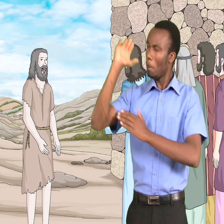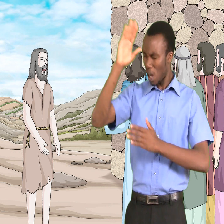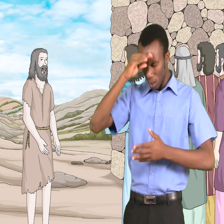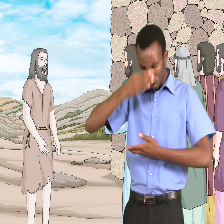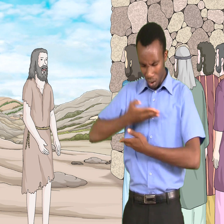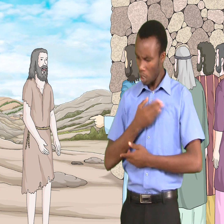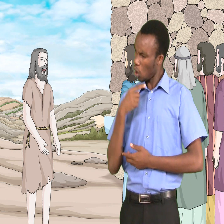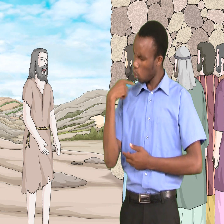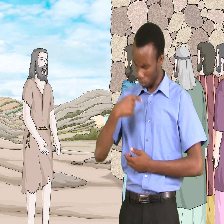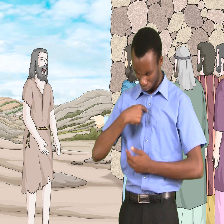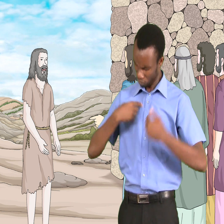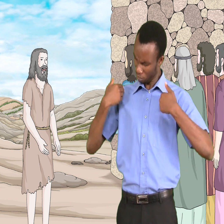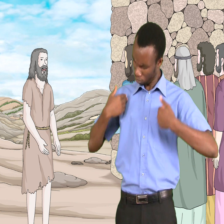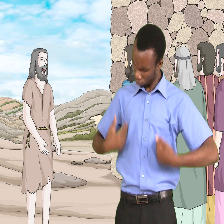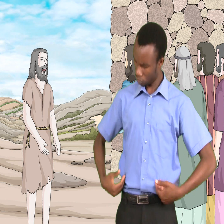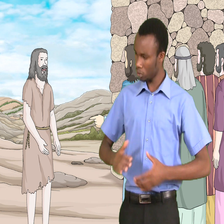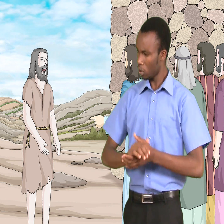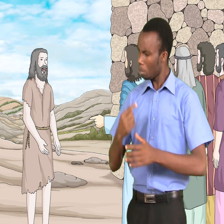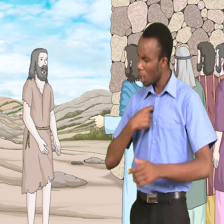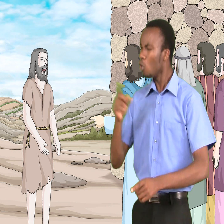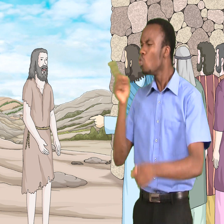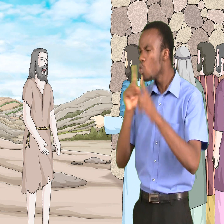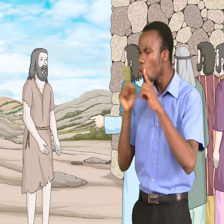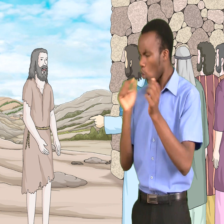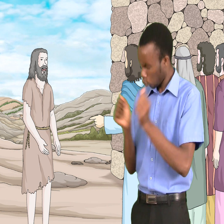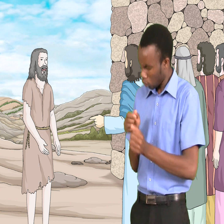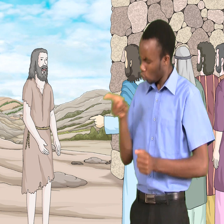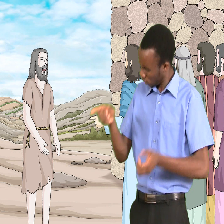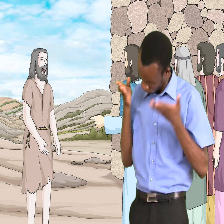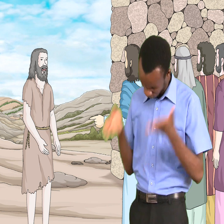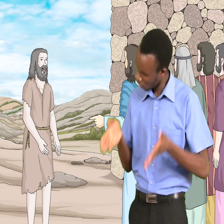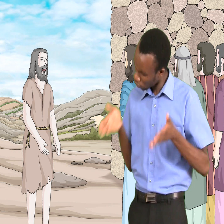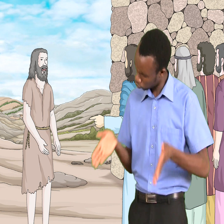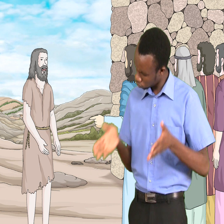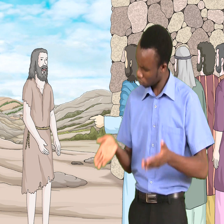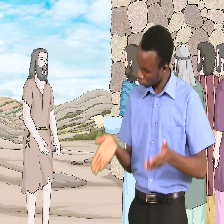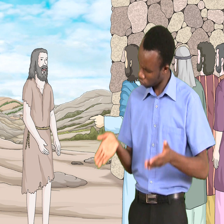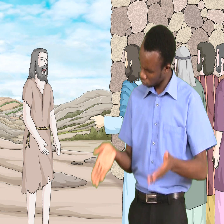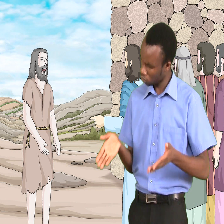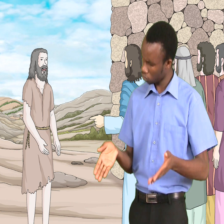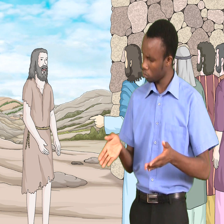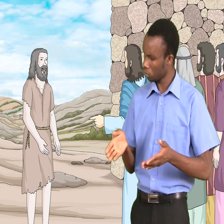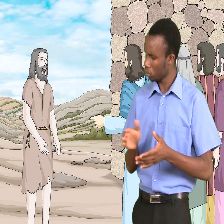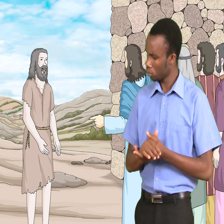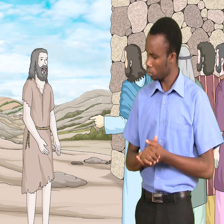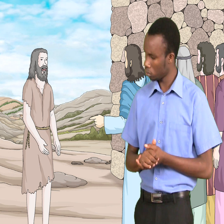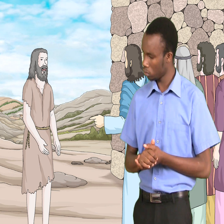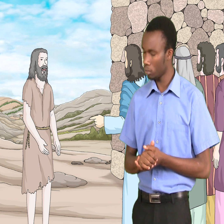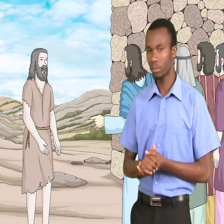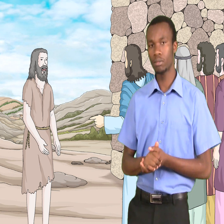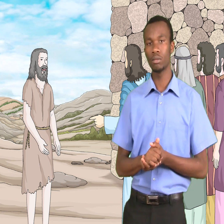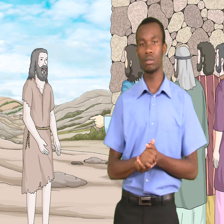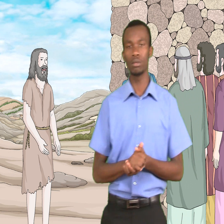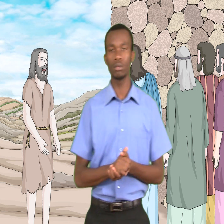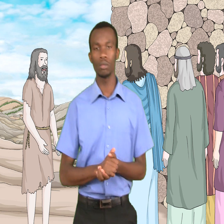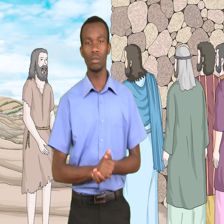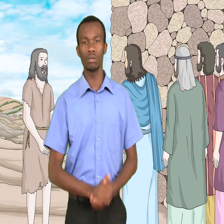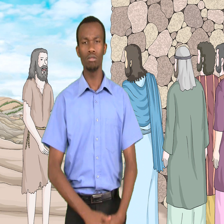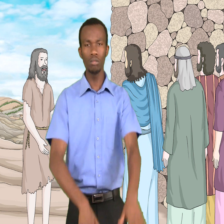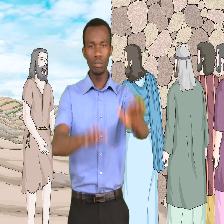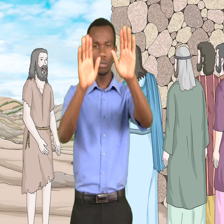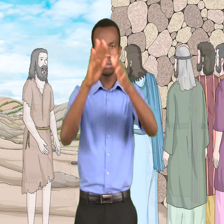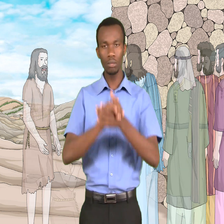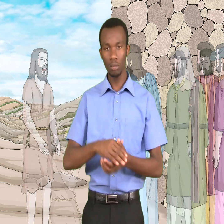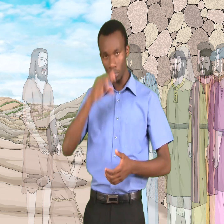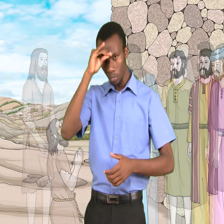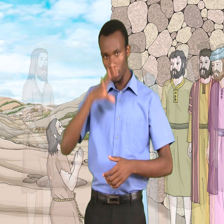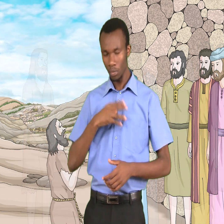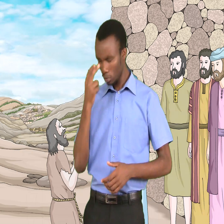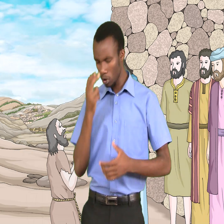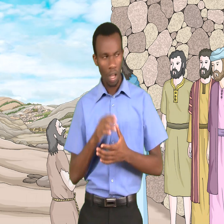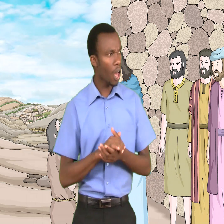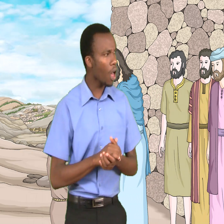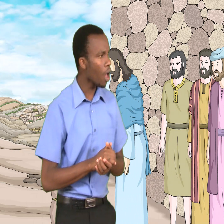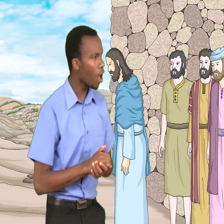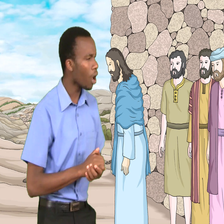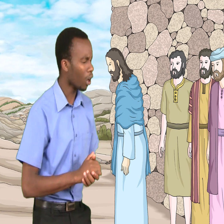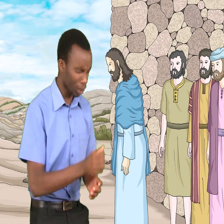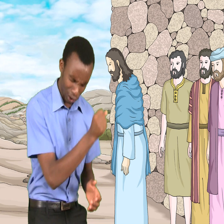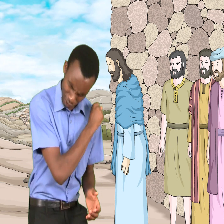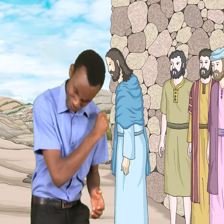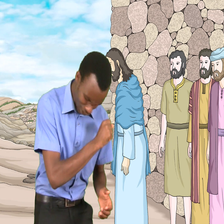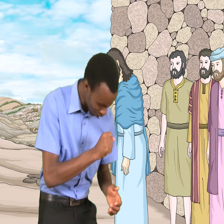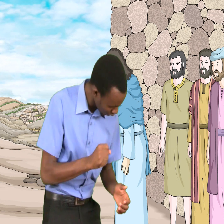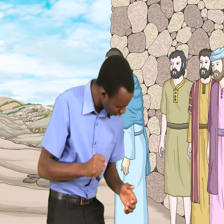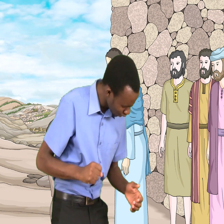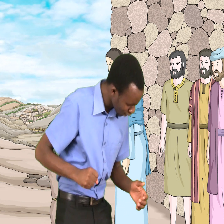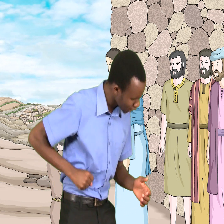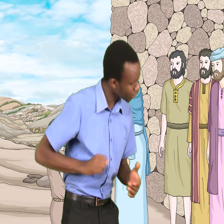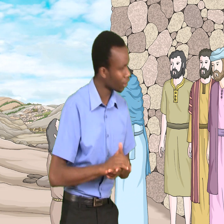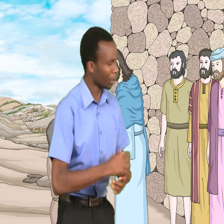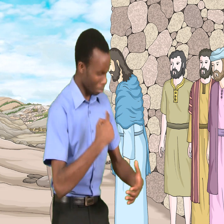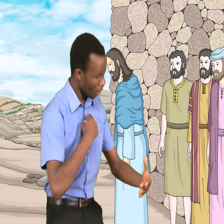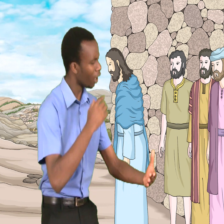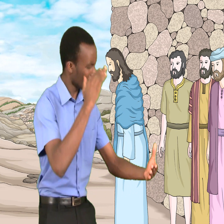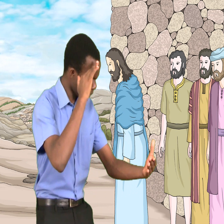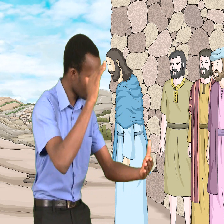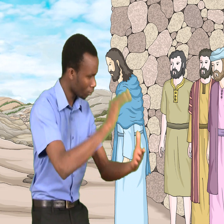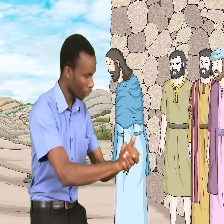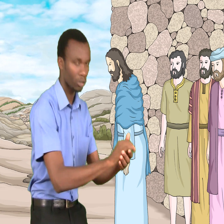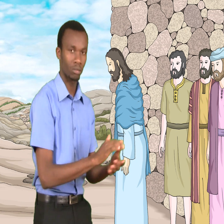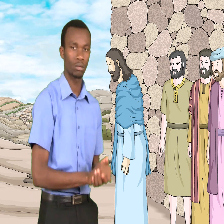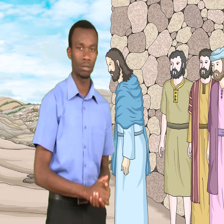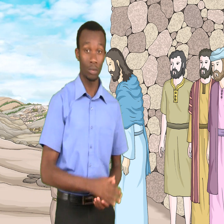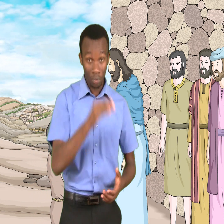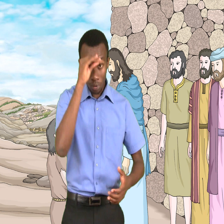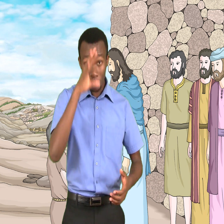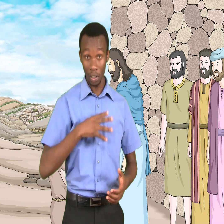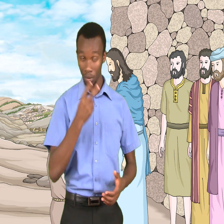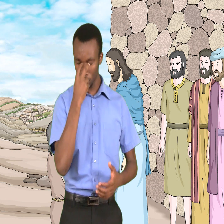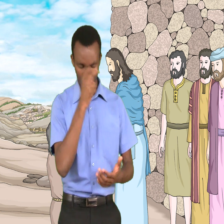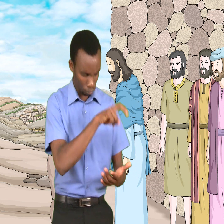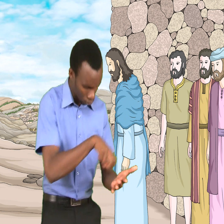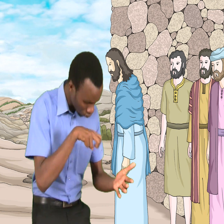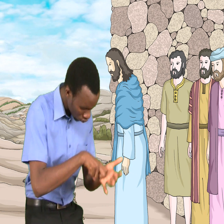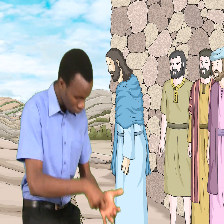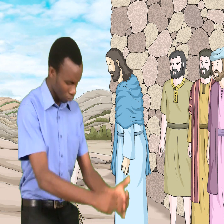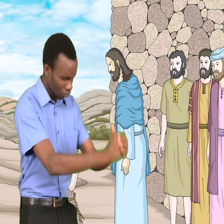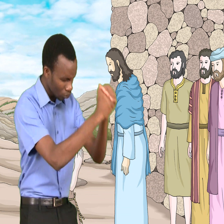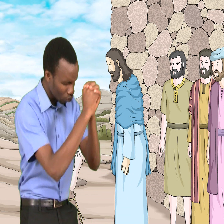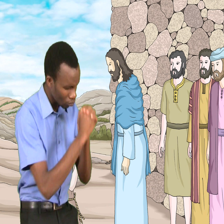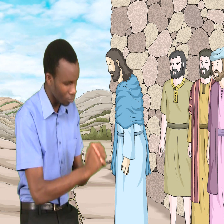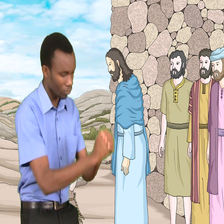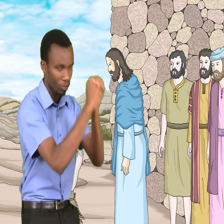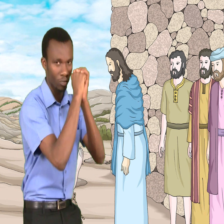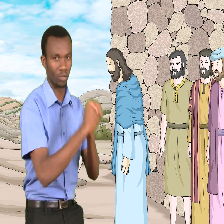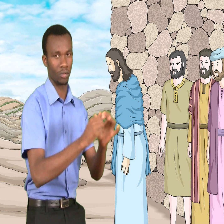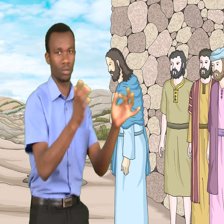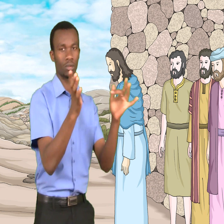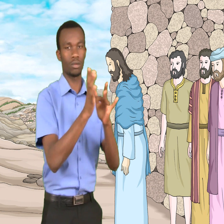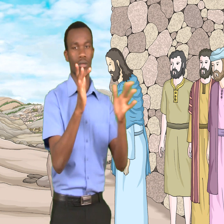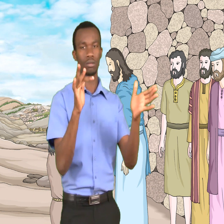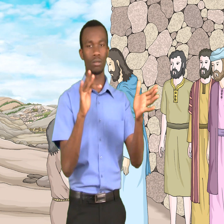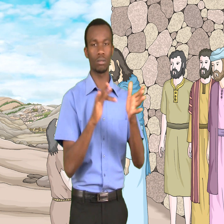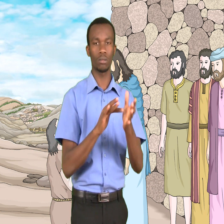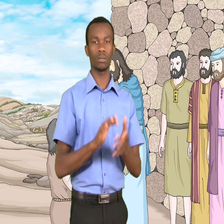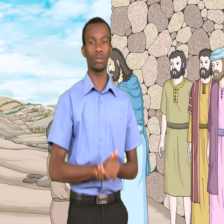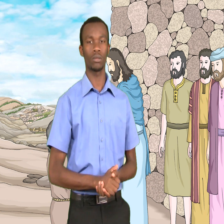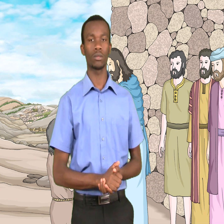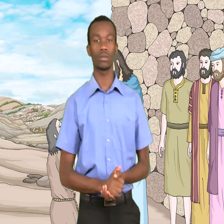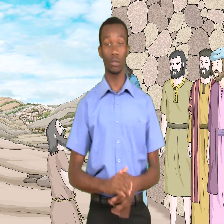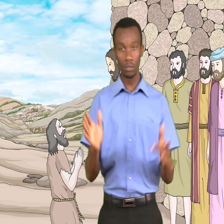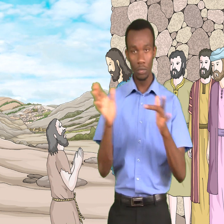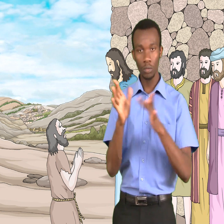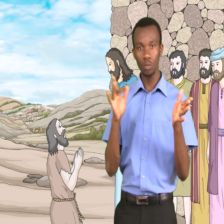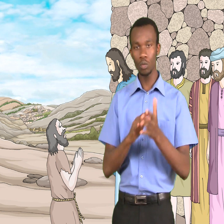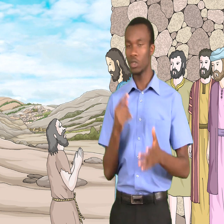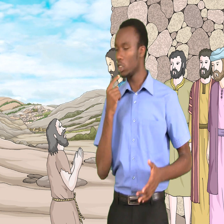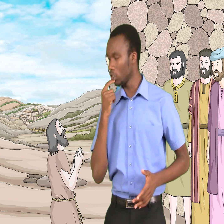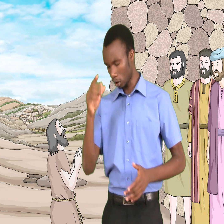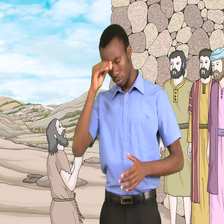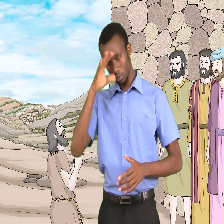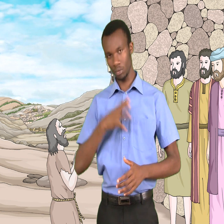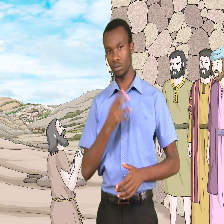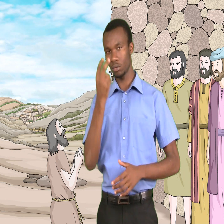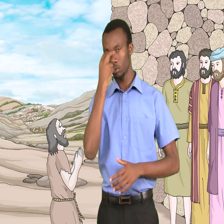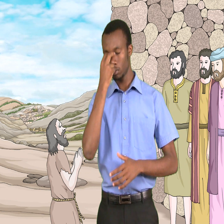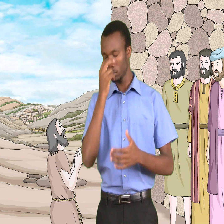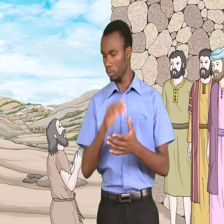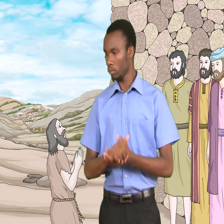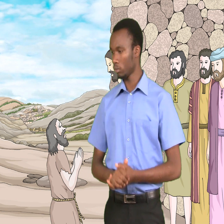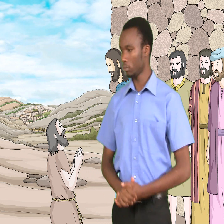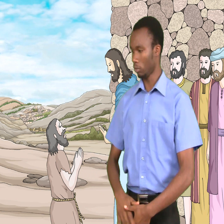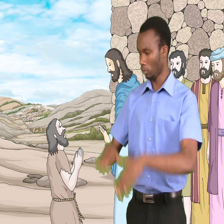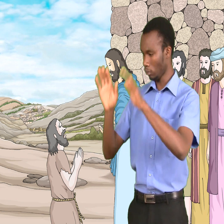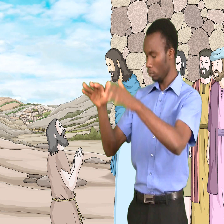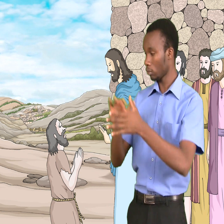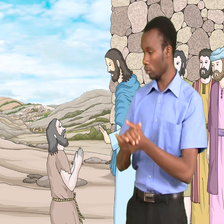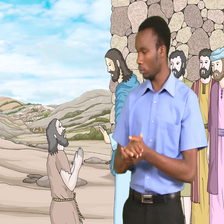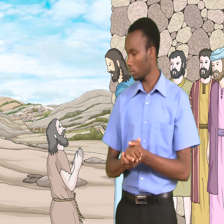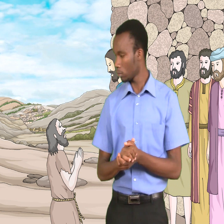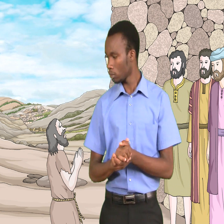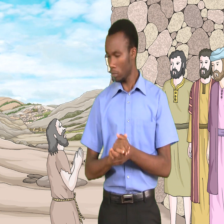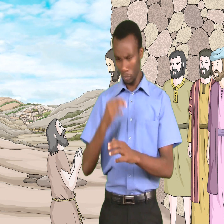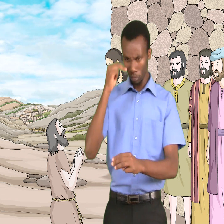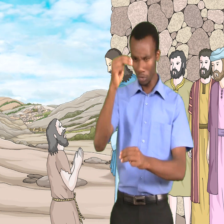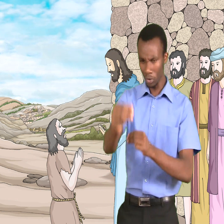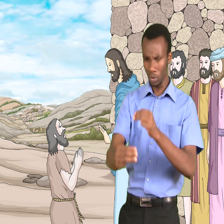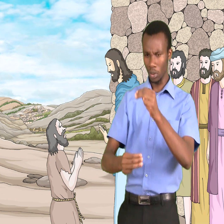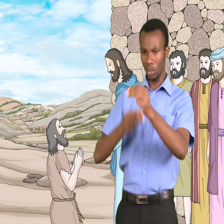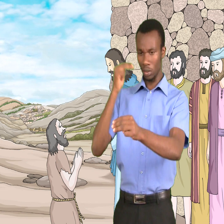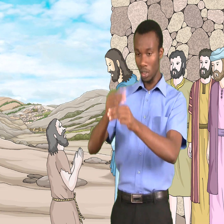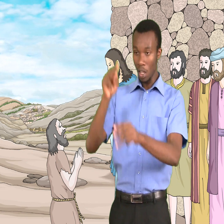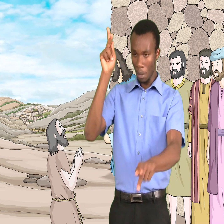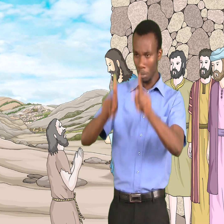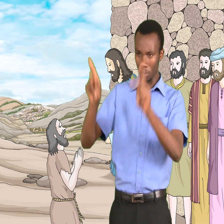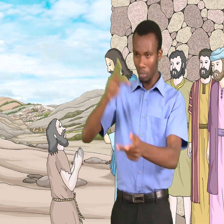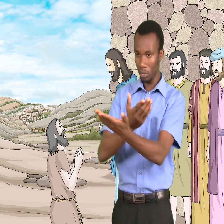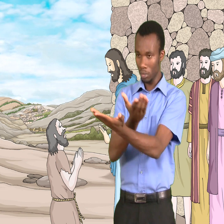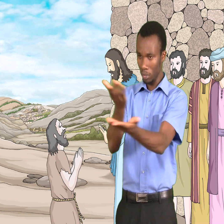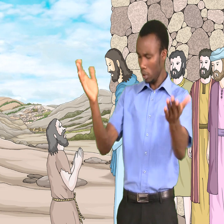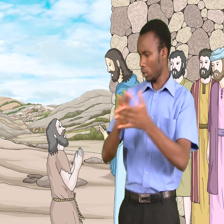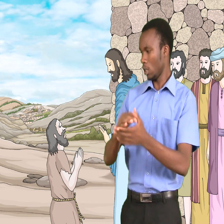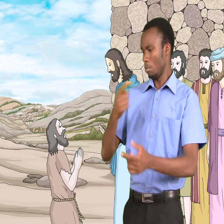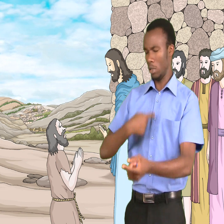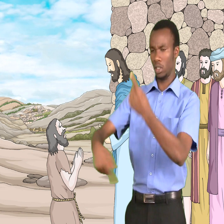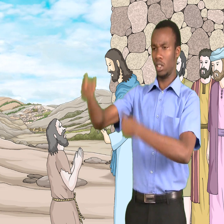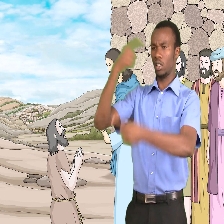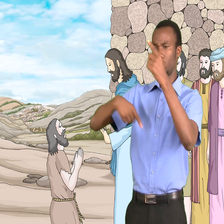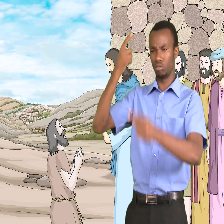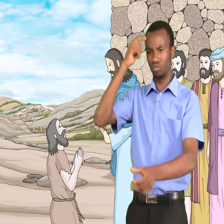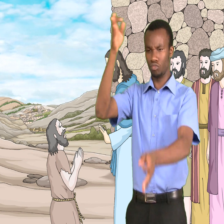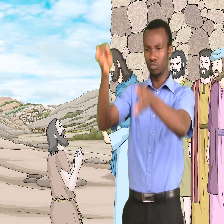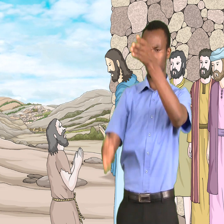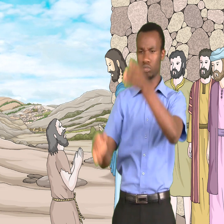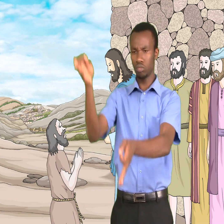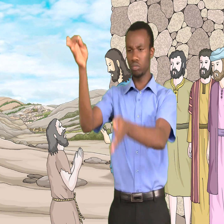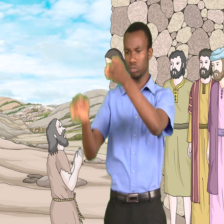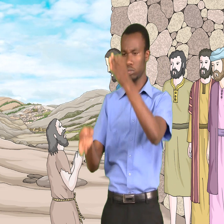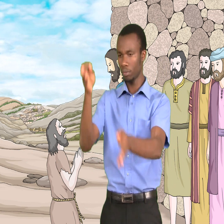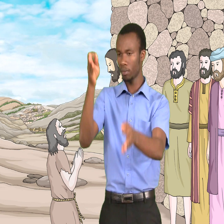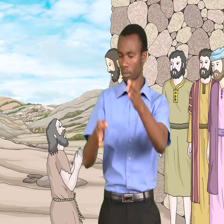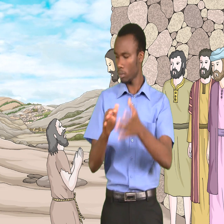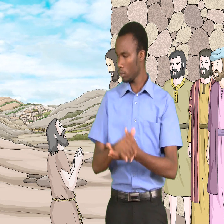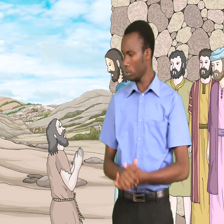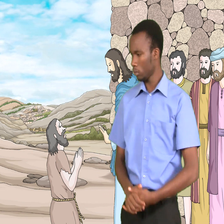“You have already seen Him,” Jesus answered. “He is the One speaking with you.” “Lord, I believe,” he said.